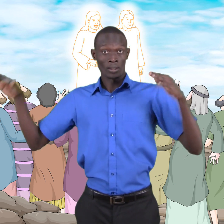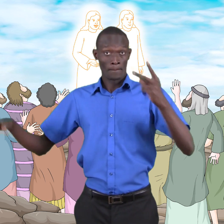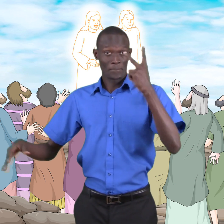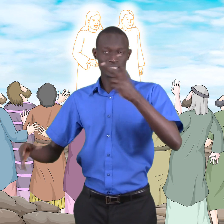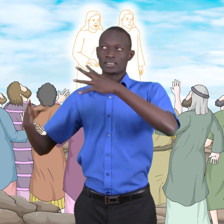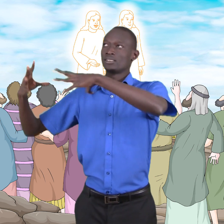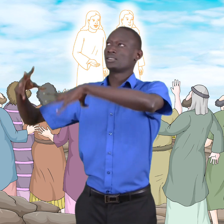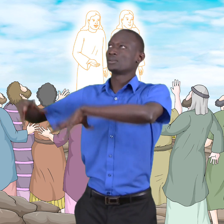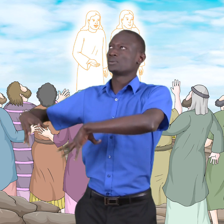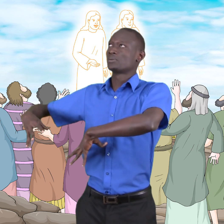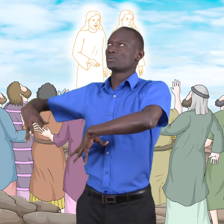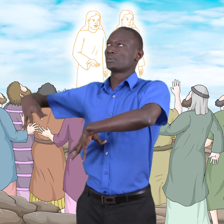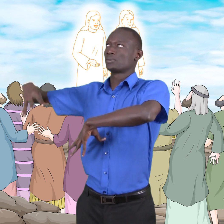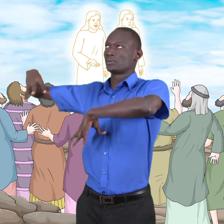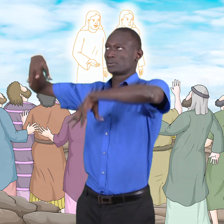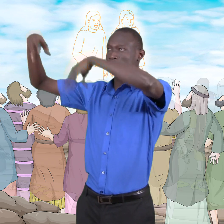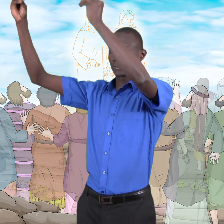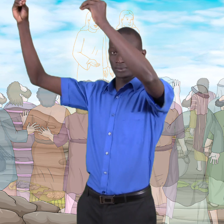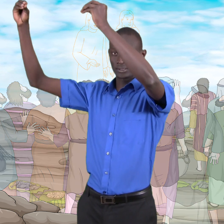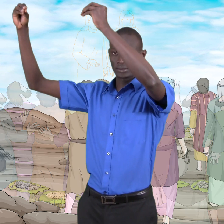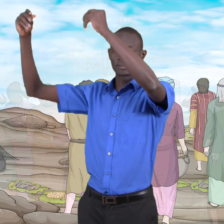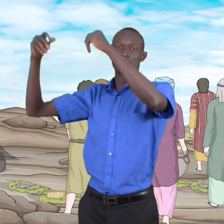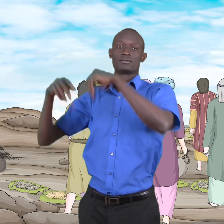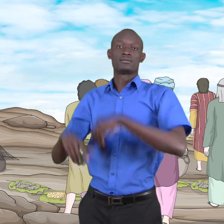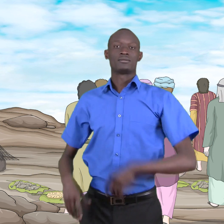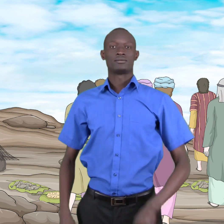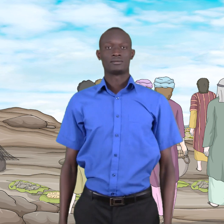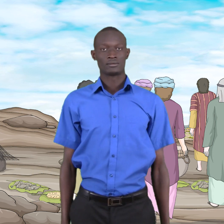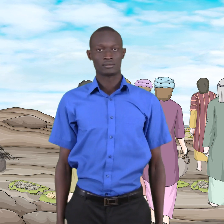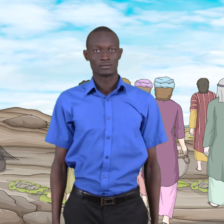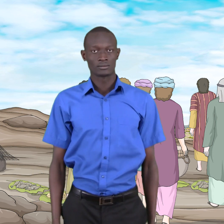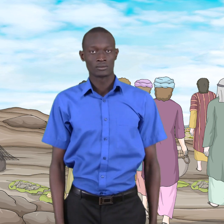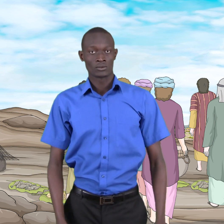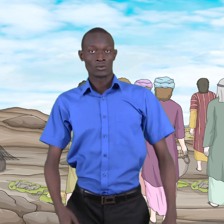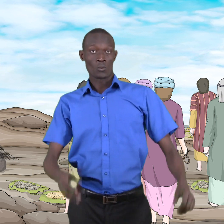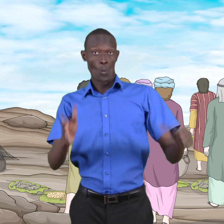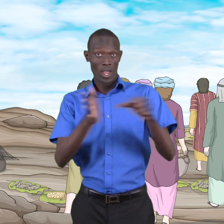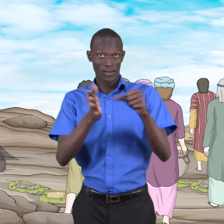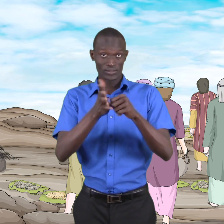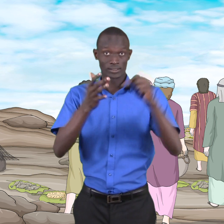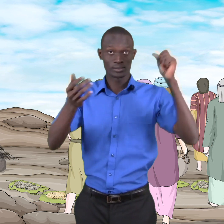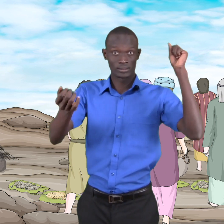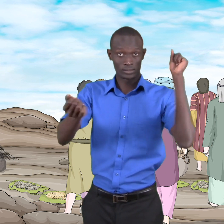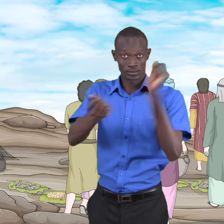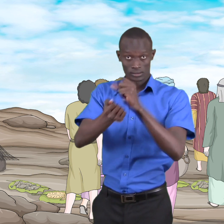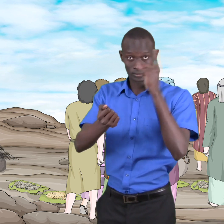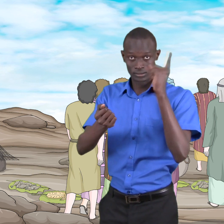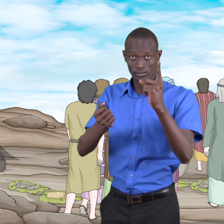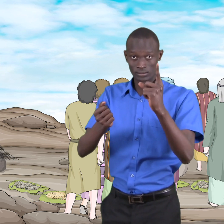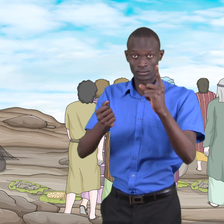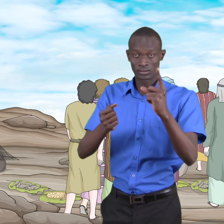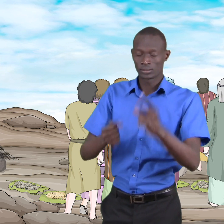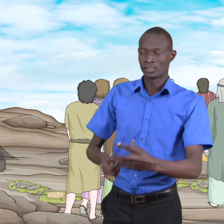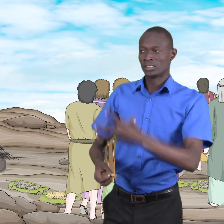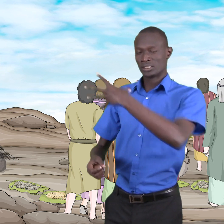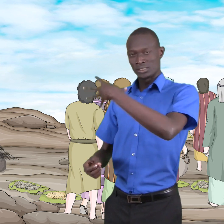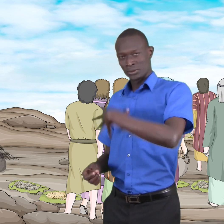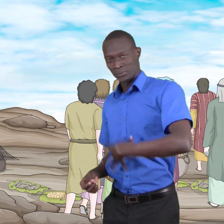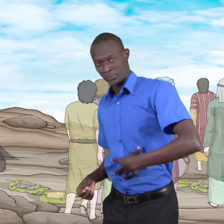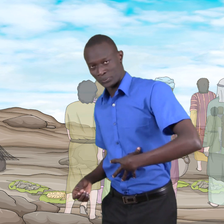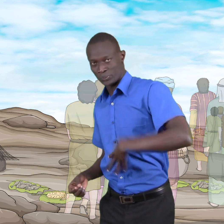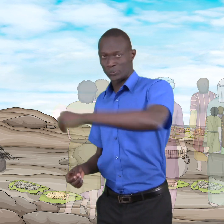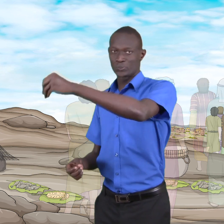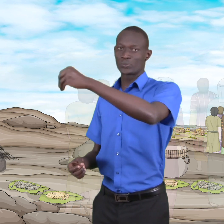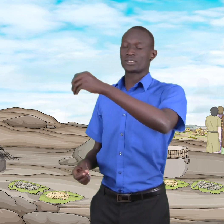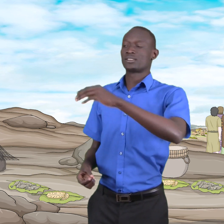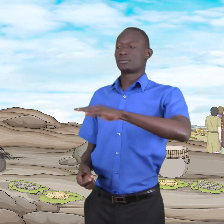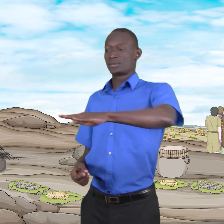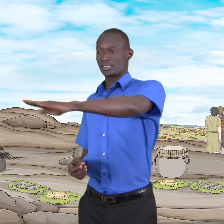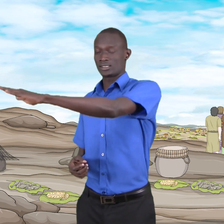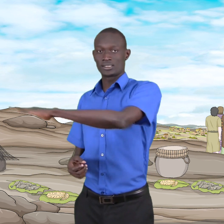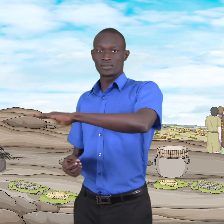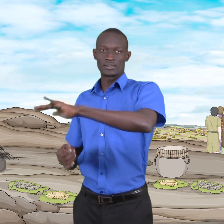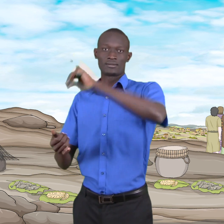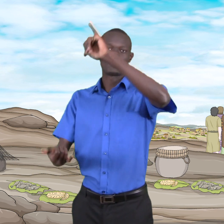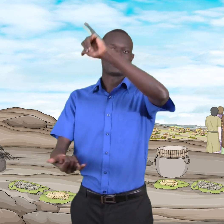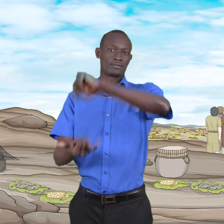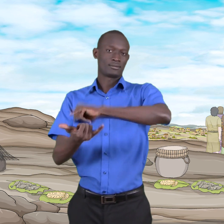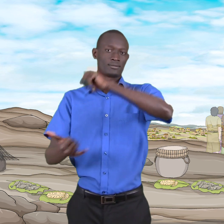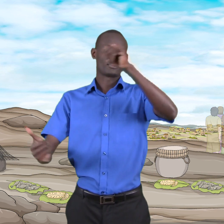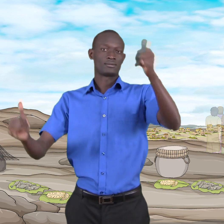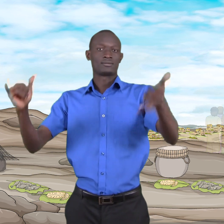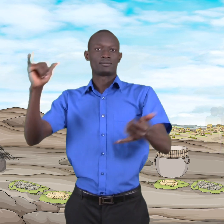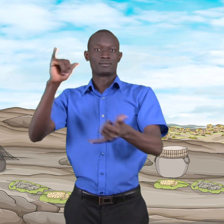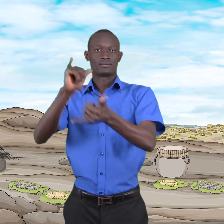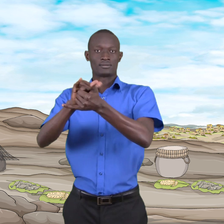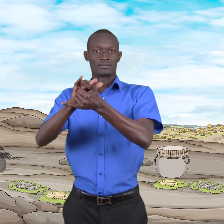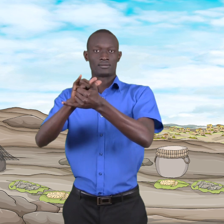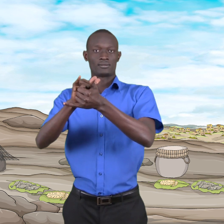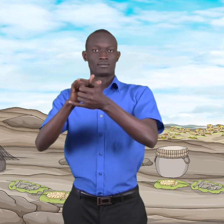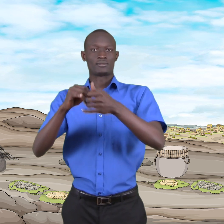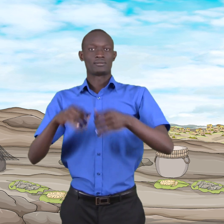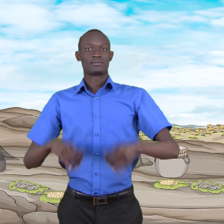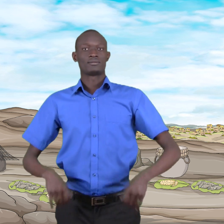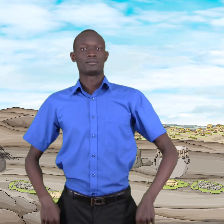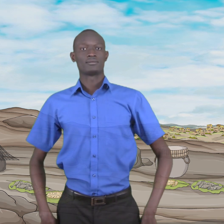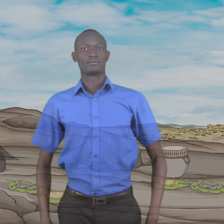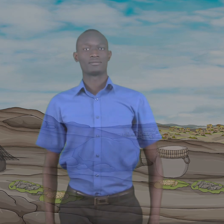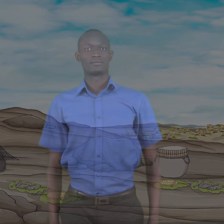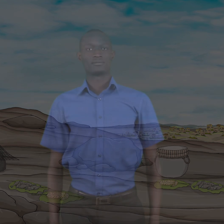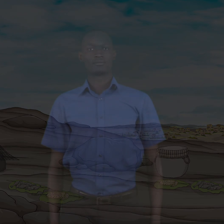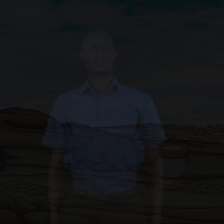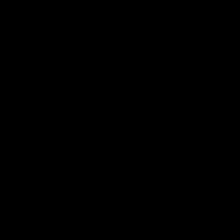Then they returned to Jerusalem from the Mount of Olives, which is near the city, a Sabbath day’s journey away.